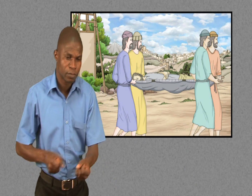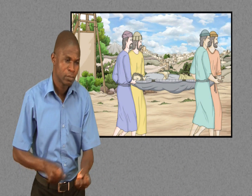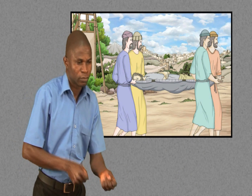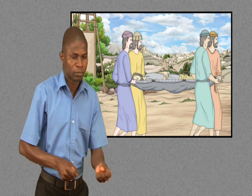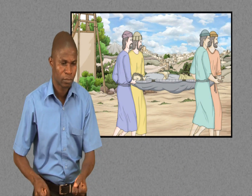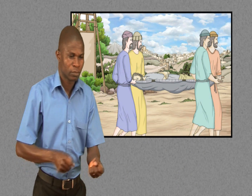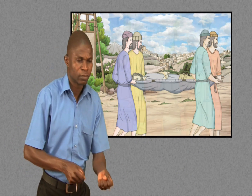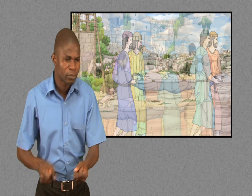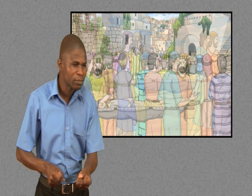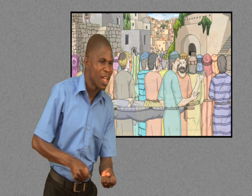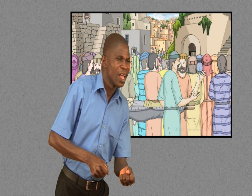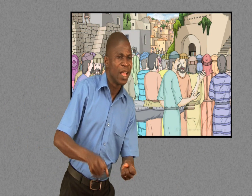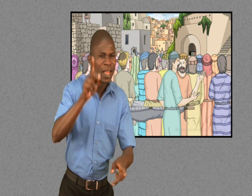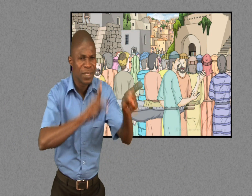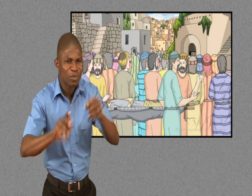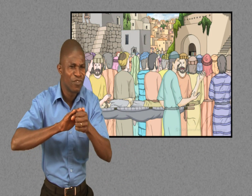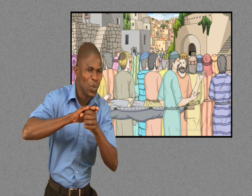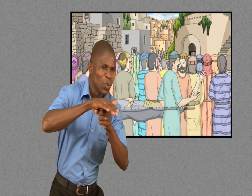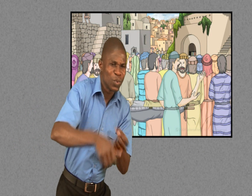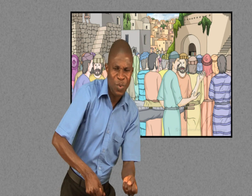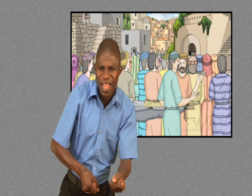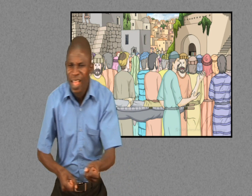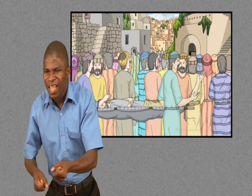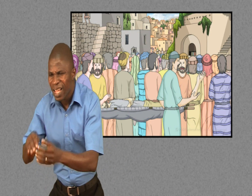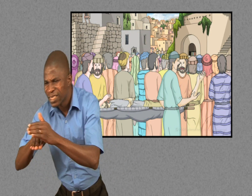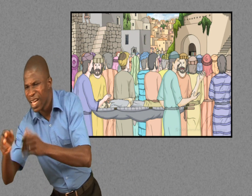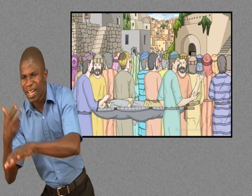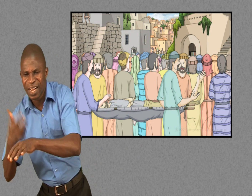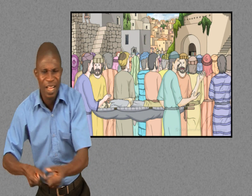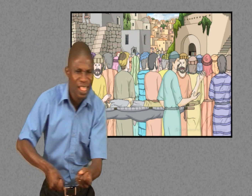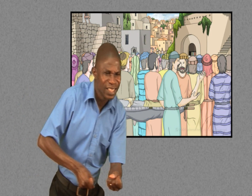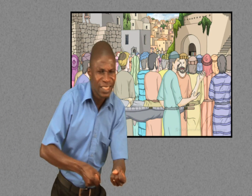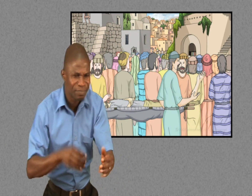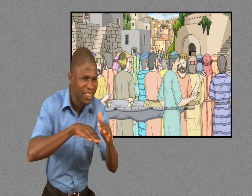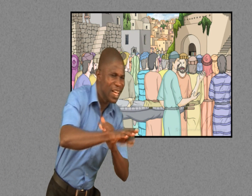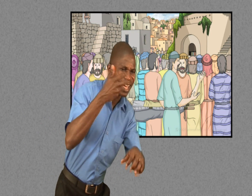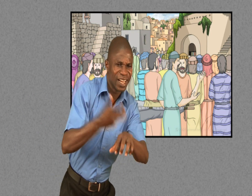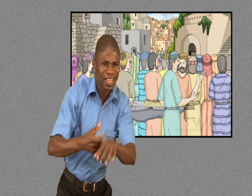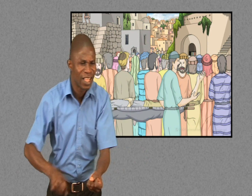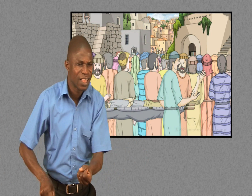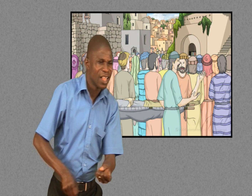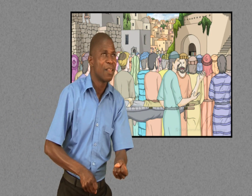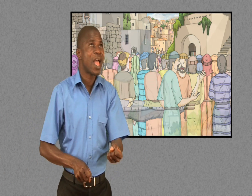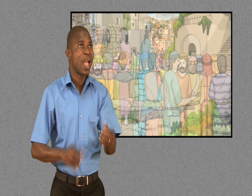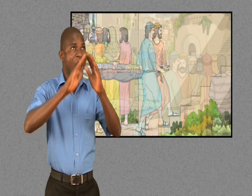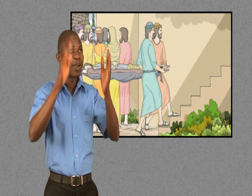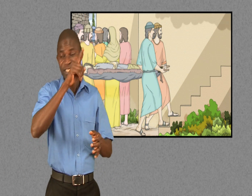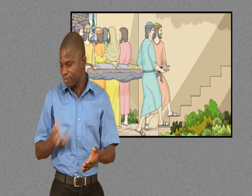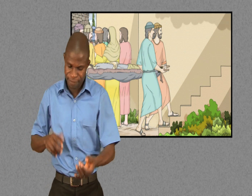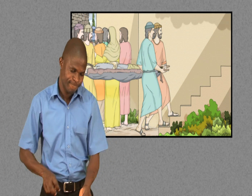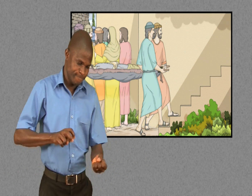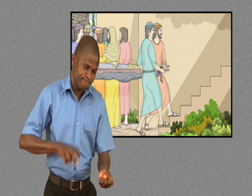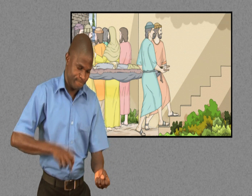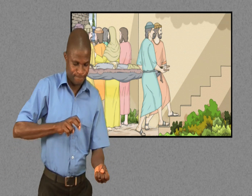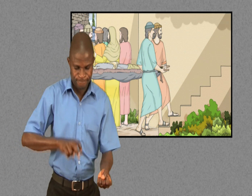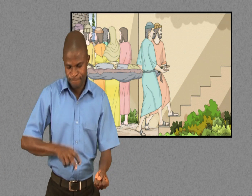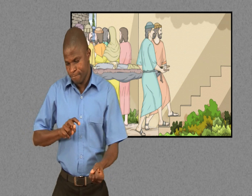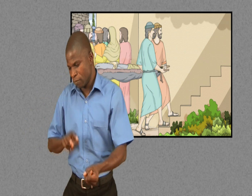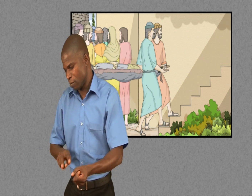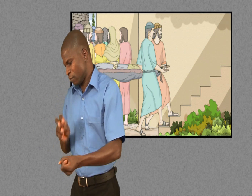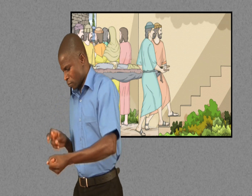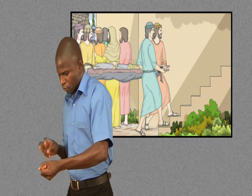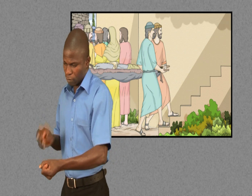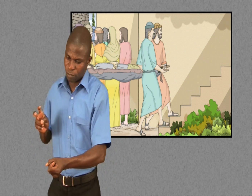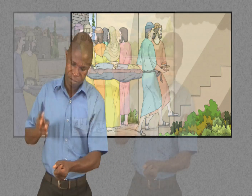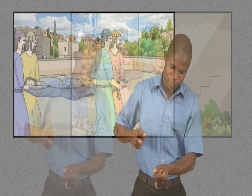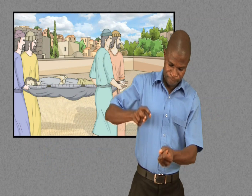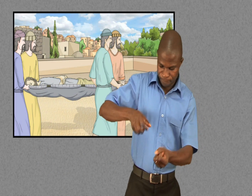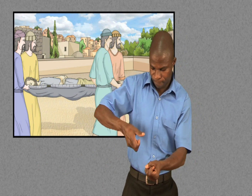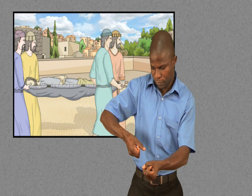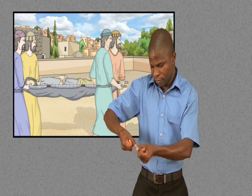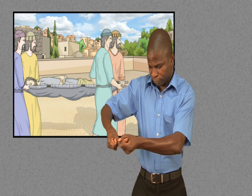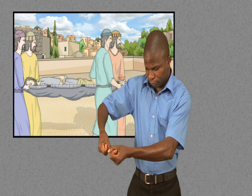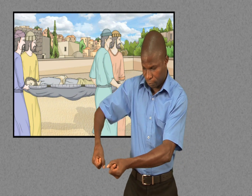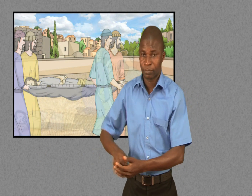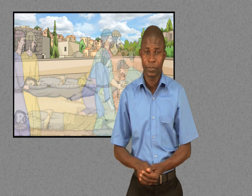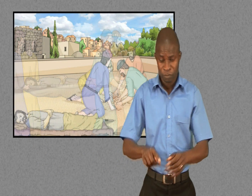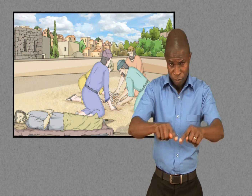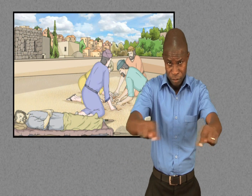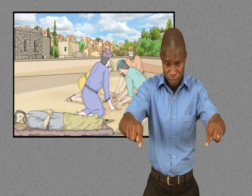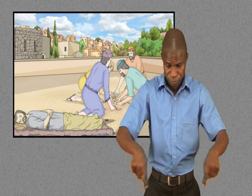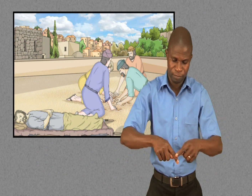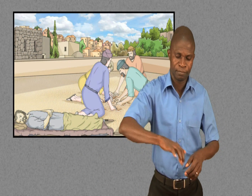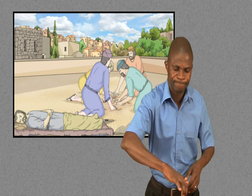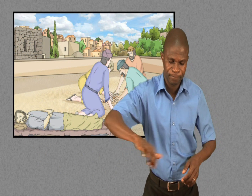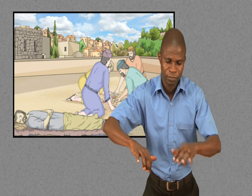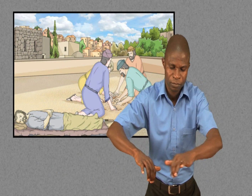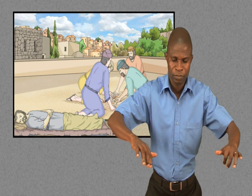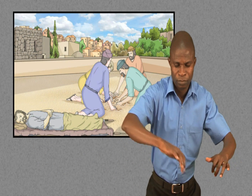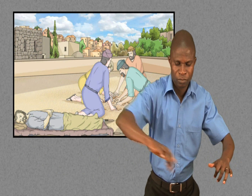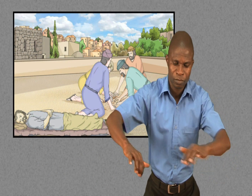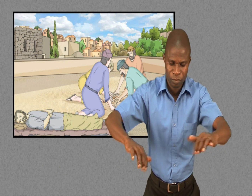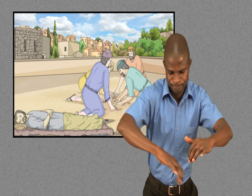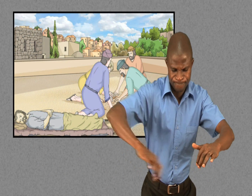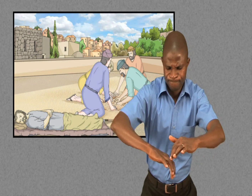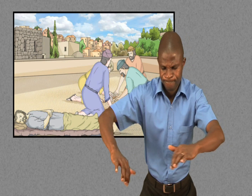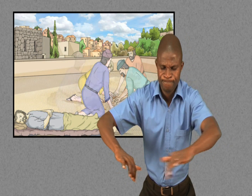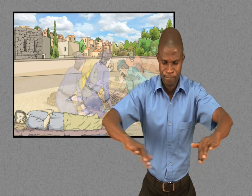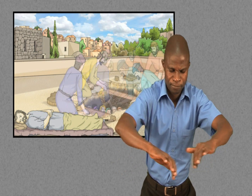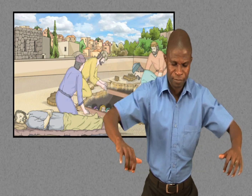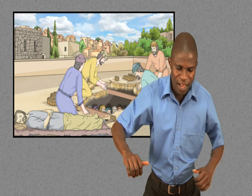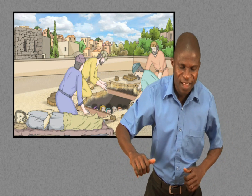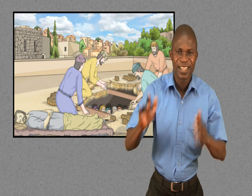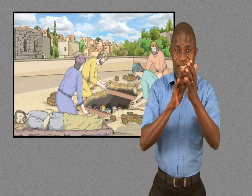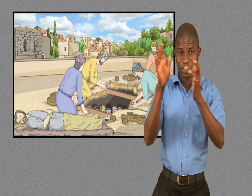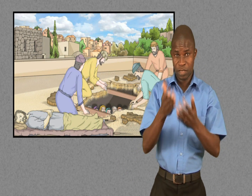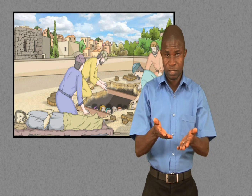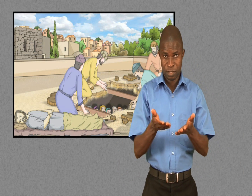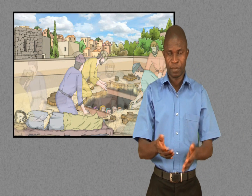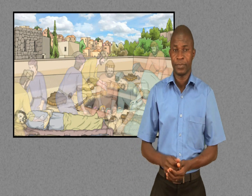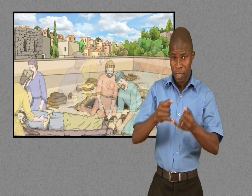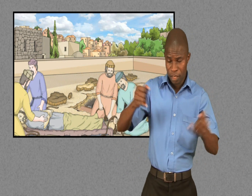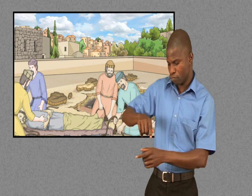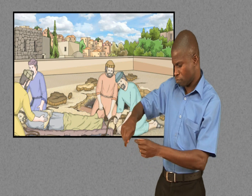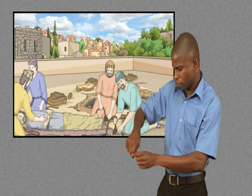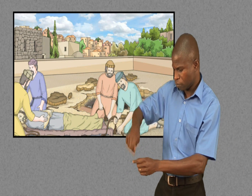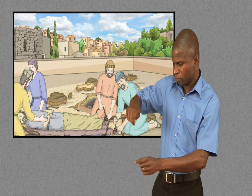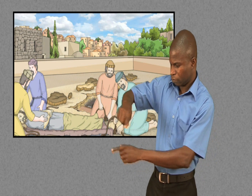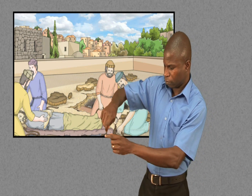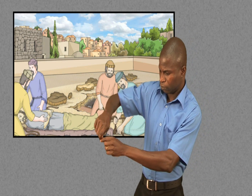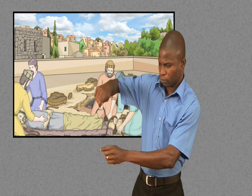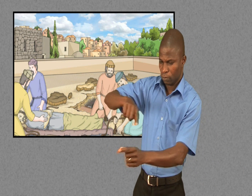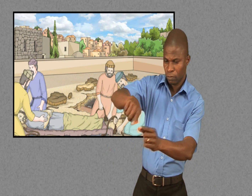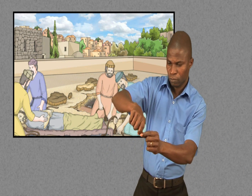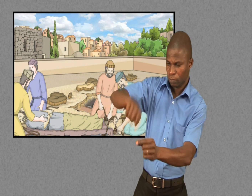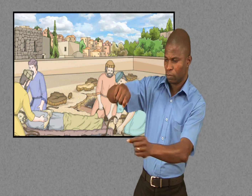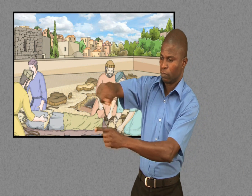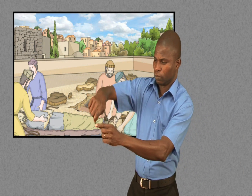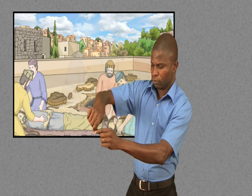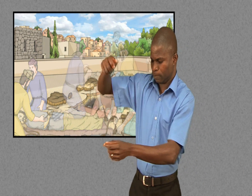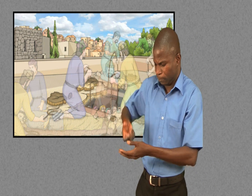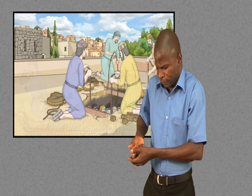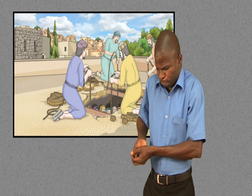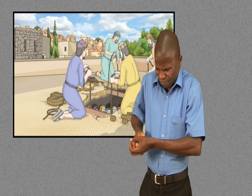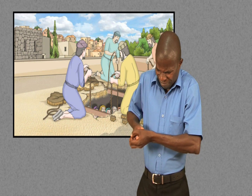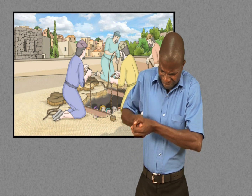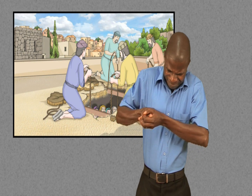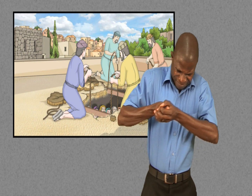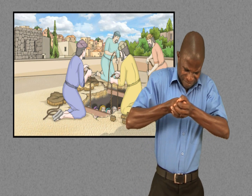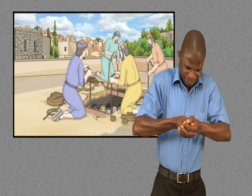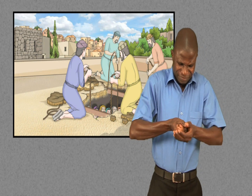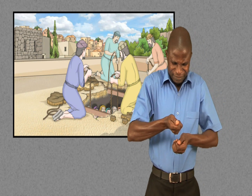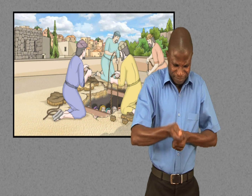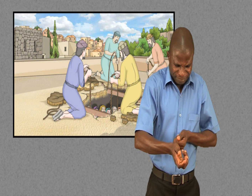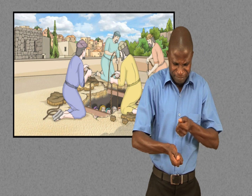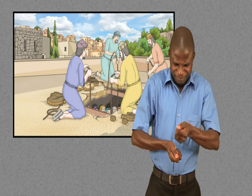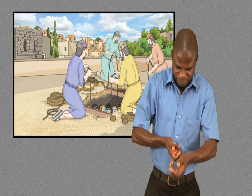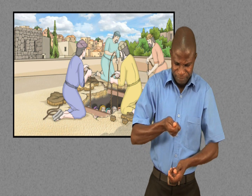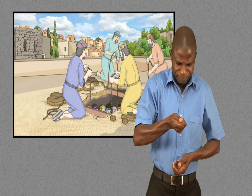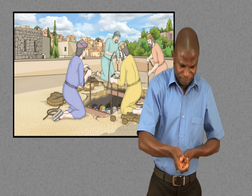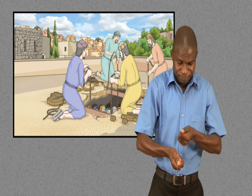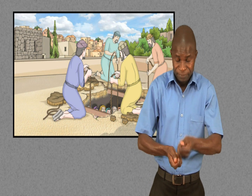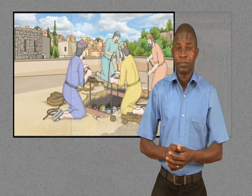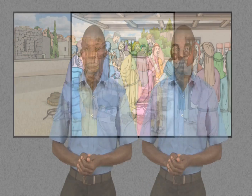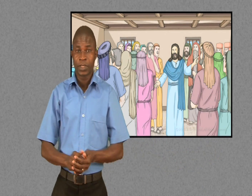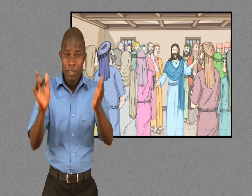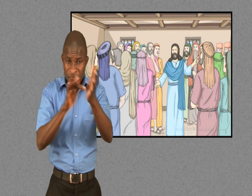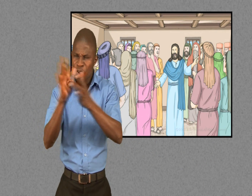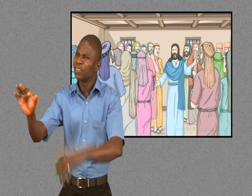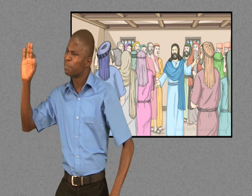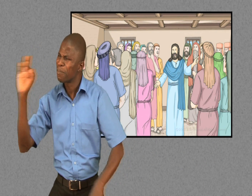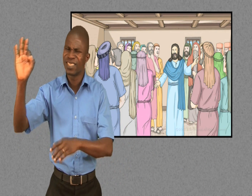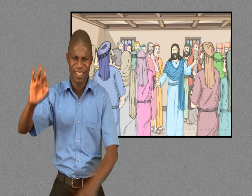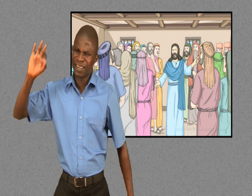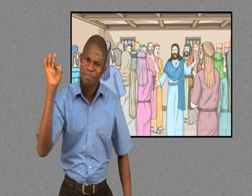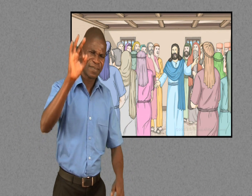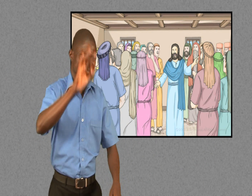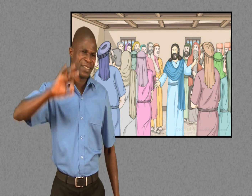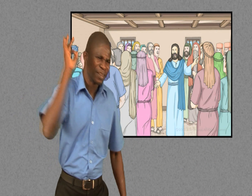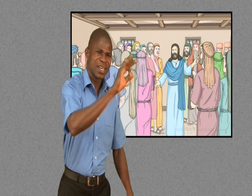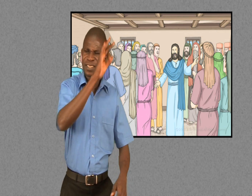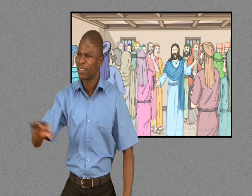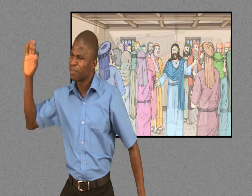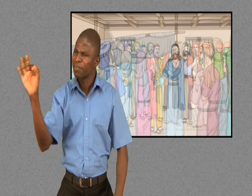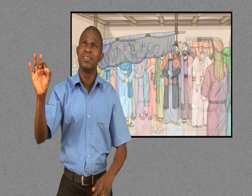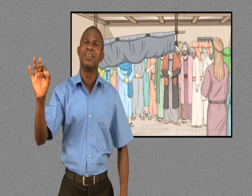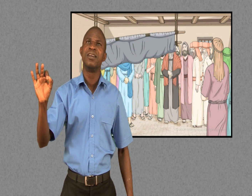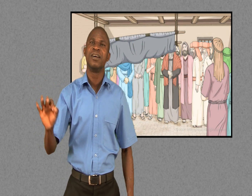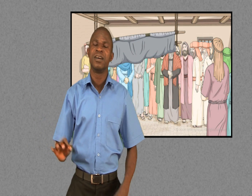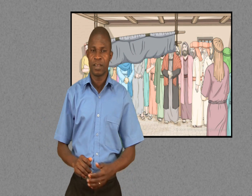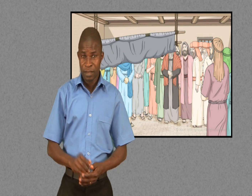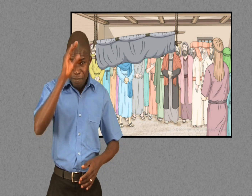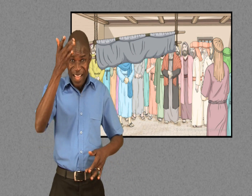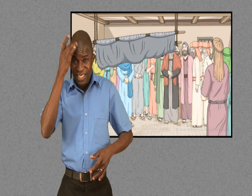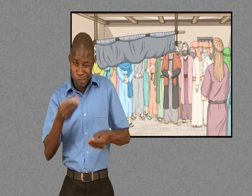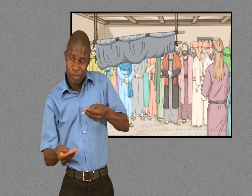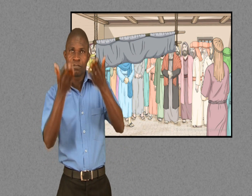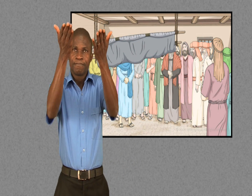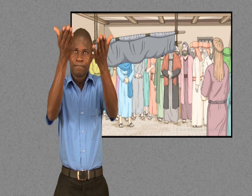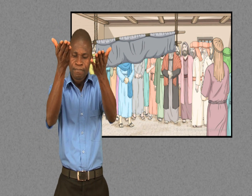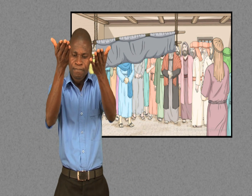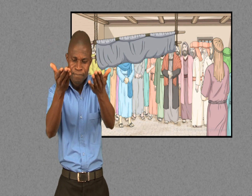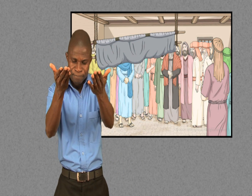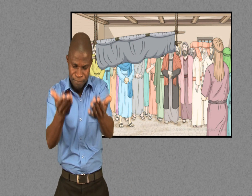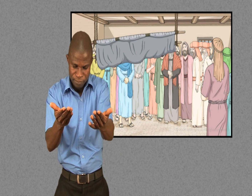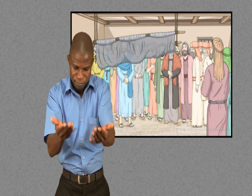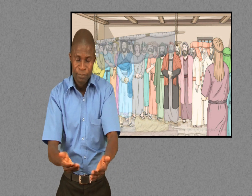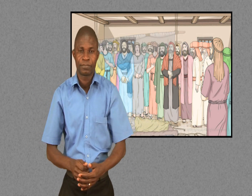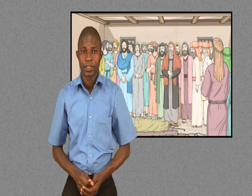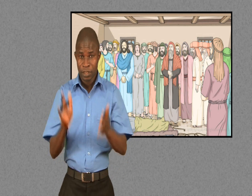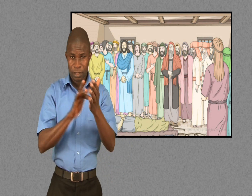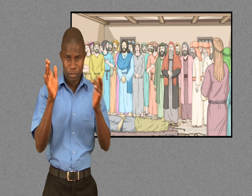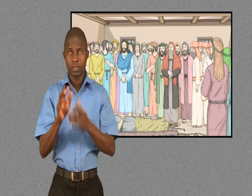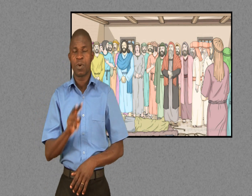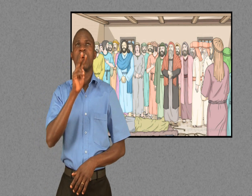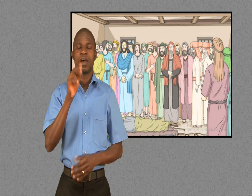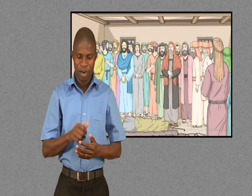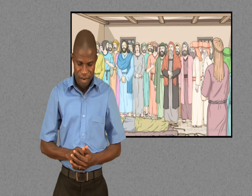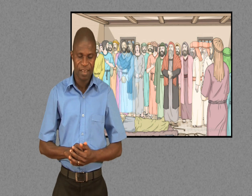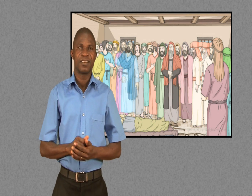Since they were unable to get to Jesus through the crowd, they uncovered the roof above Him, made an opening, and lowered the paralytic on his mat.